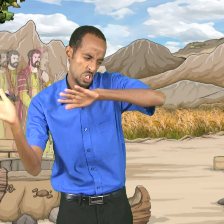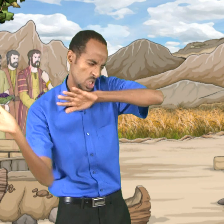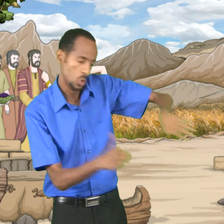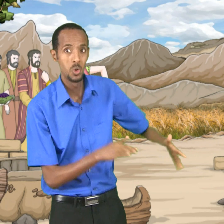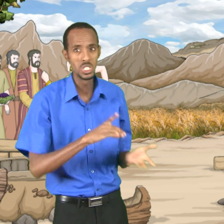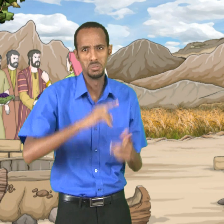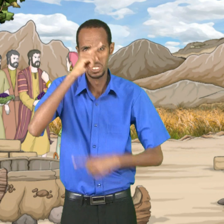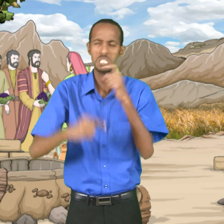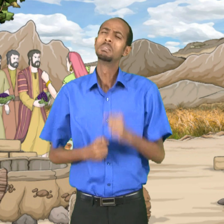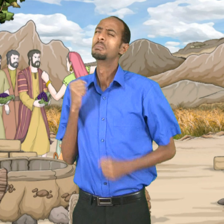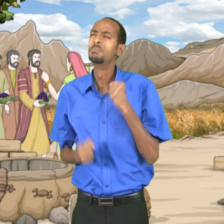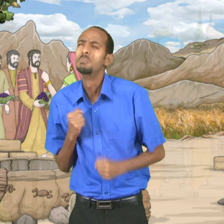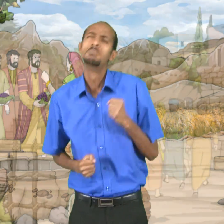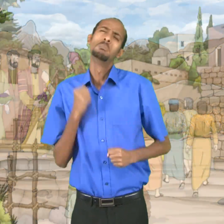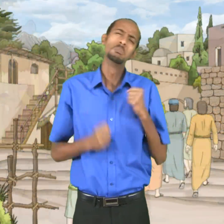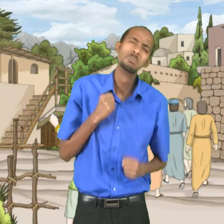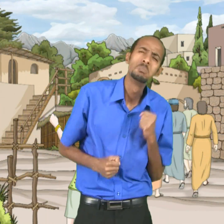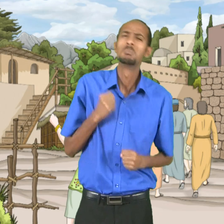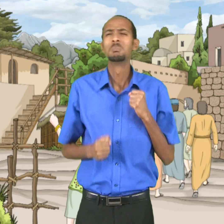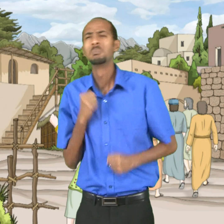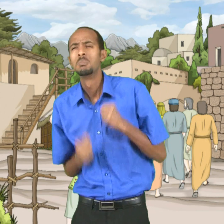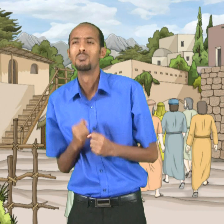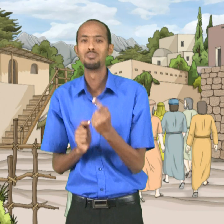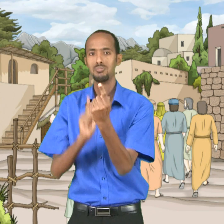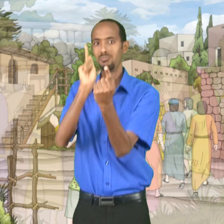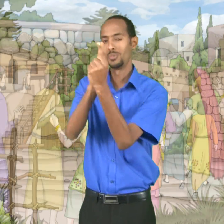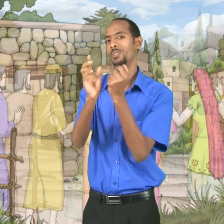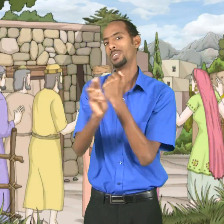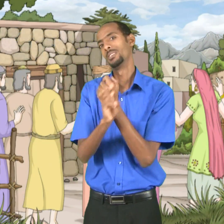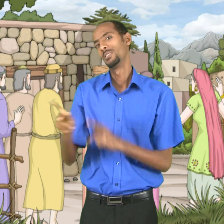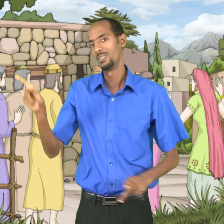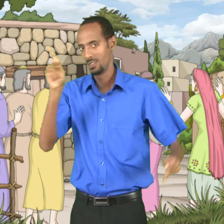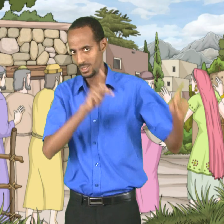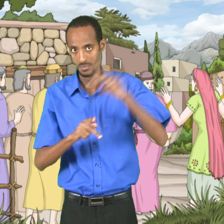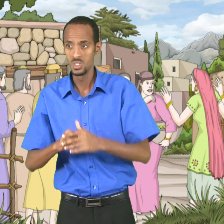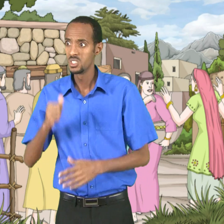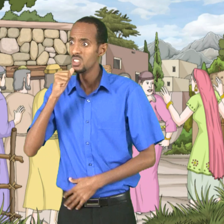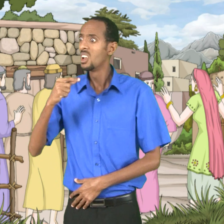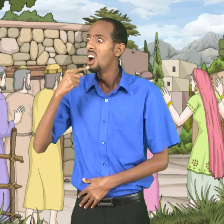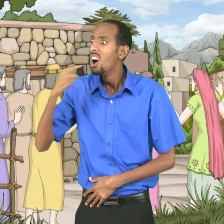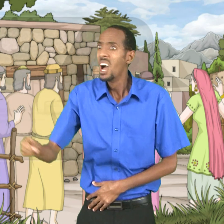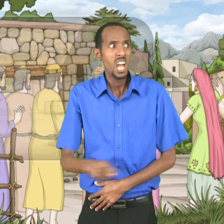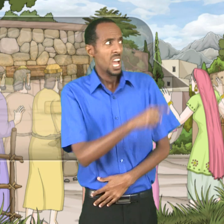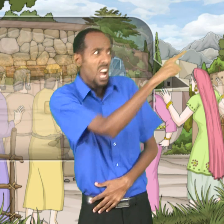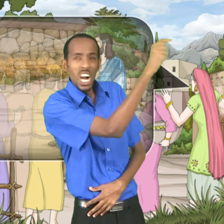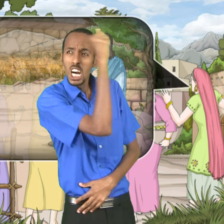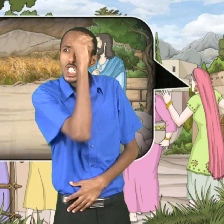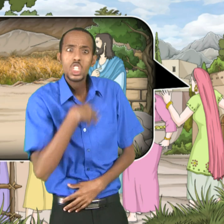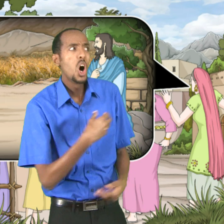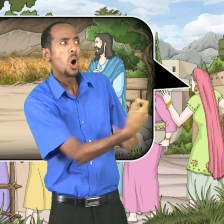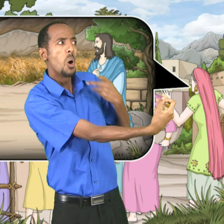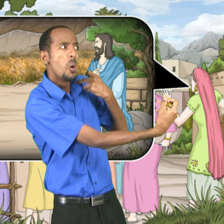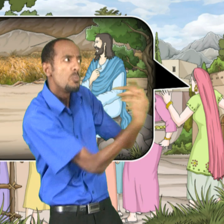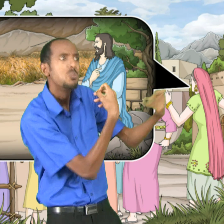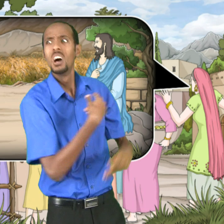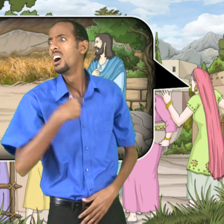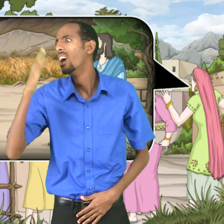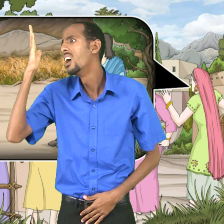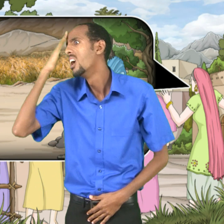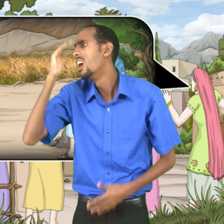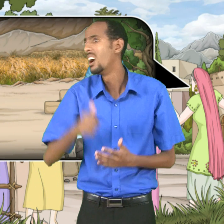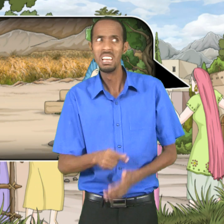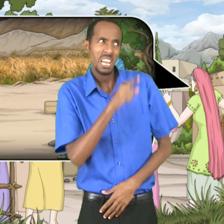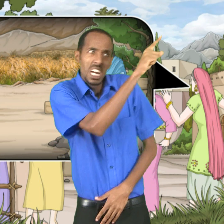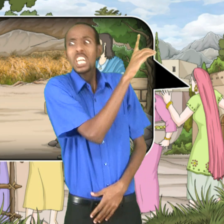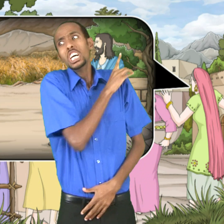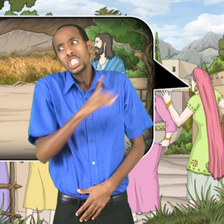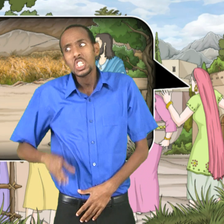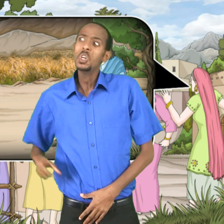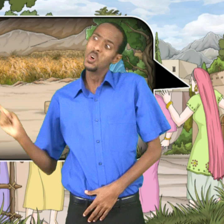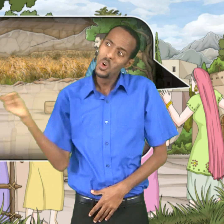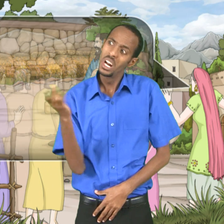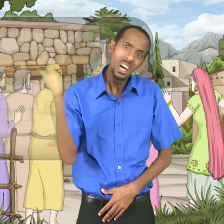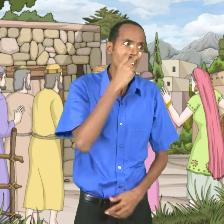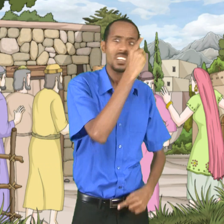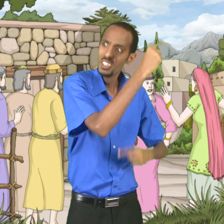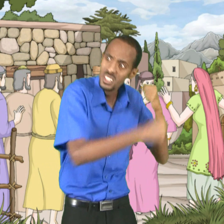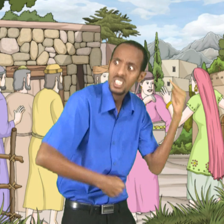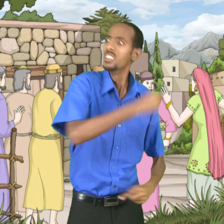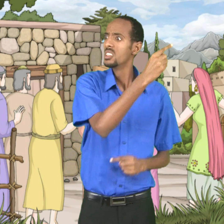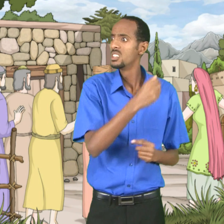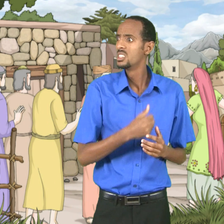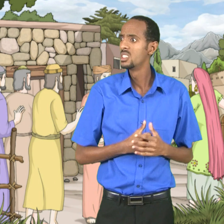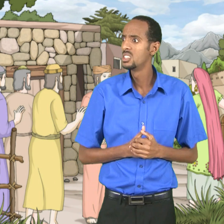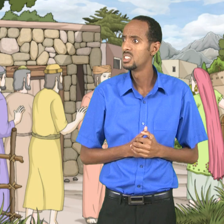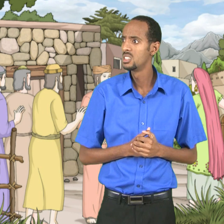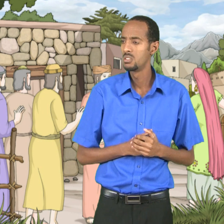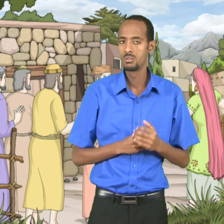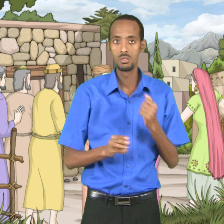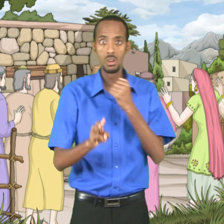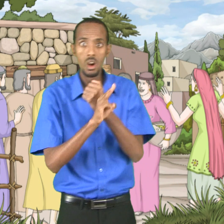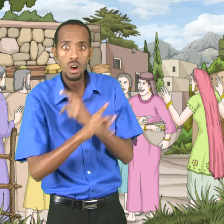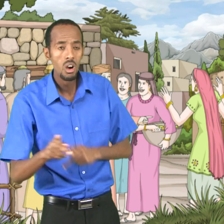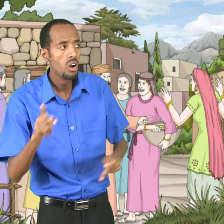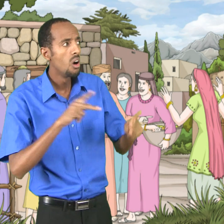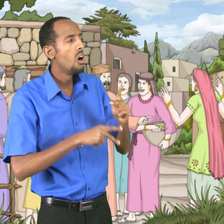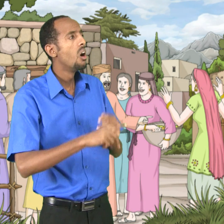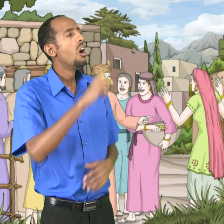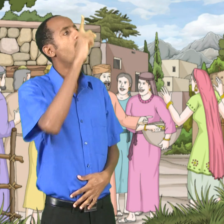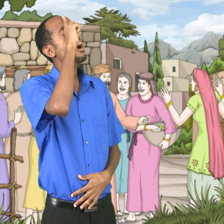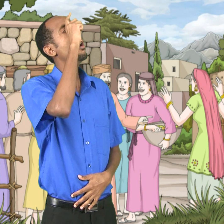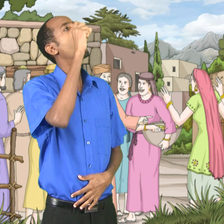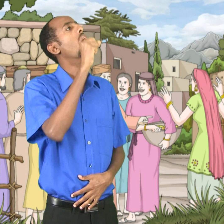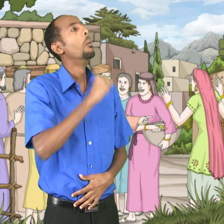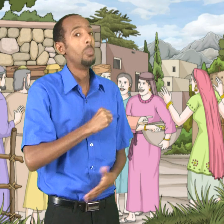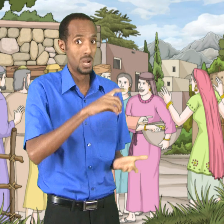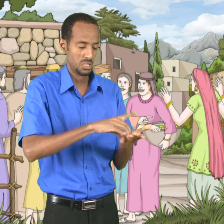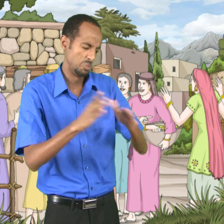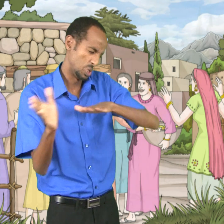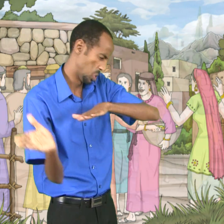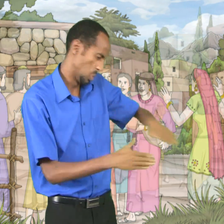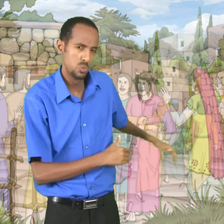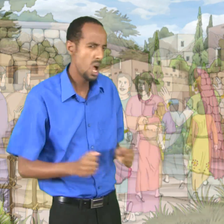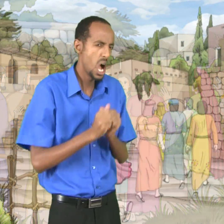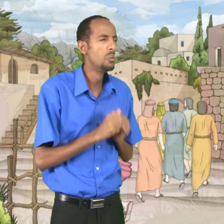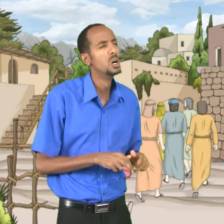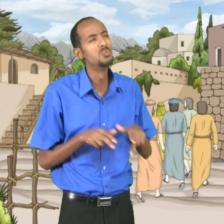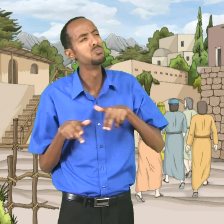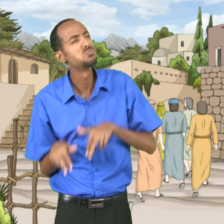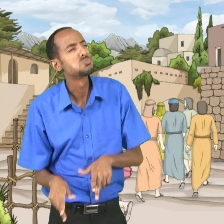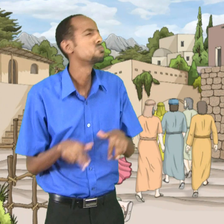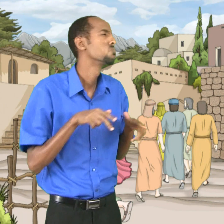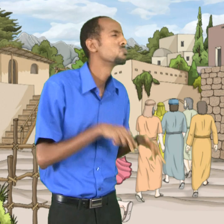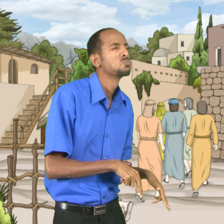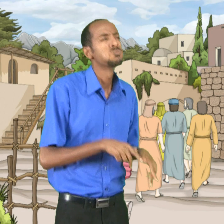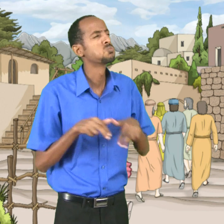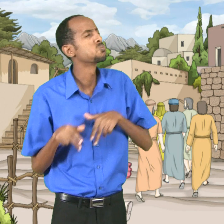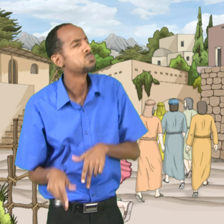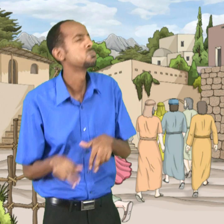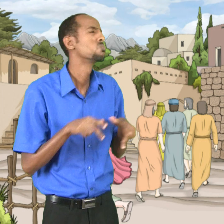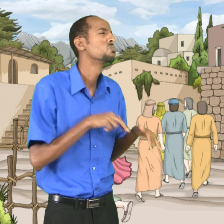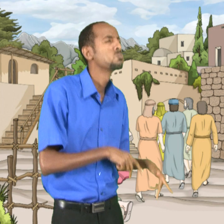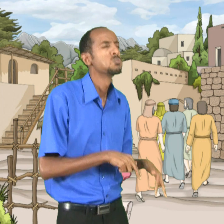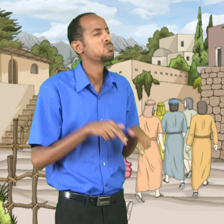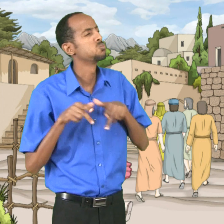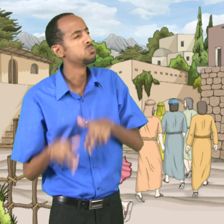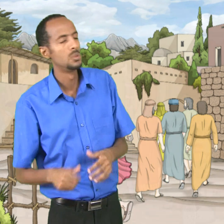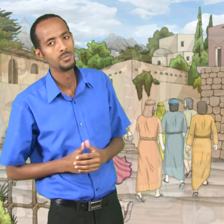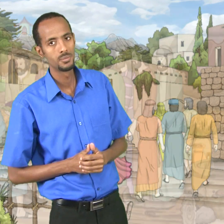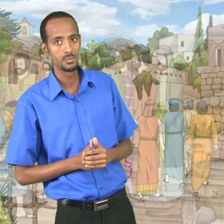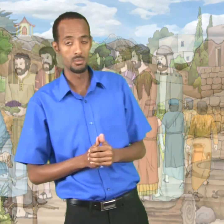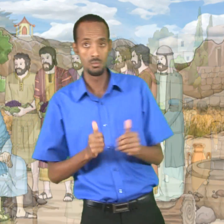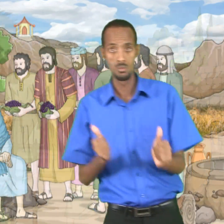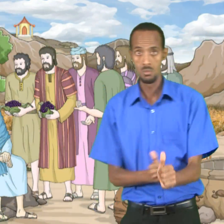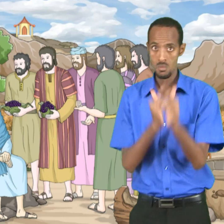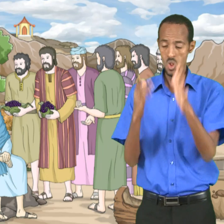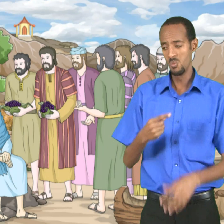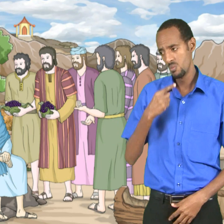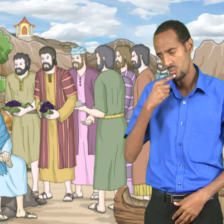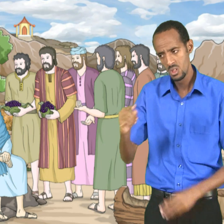Then the woman left her water jar, went back into the town, and said to the people, “Come, see a man who told me everything I ever did. Could this be the Christ?” So they left the town and made their way toward Jesus.